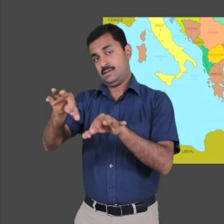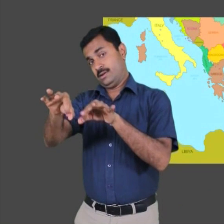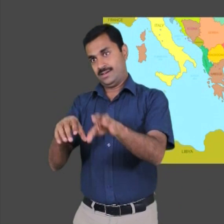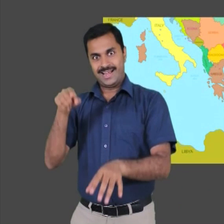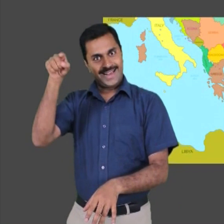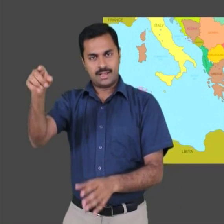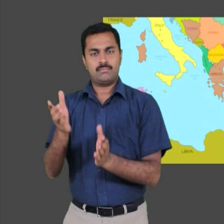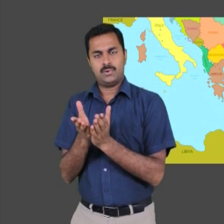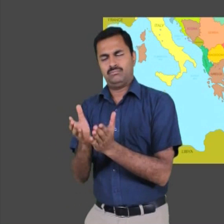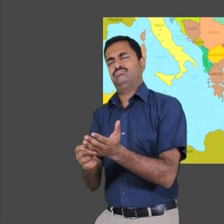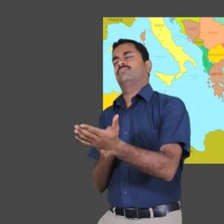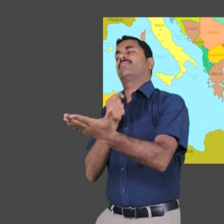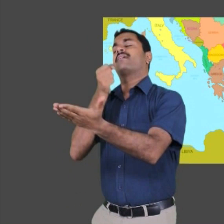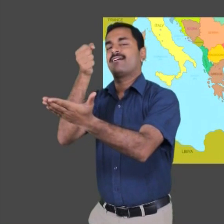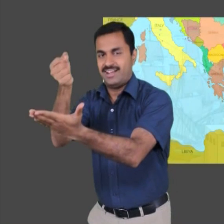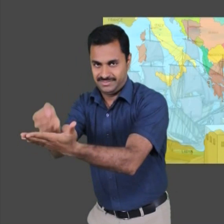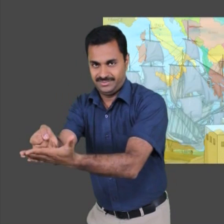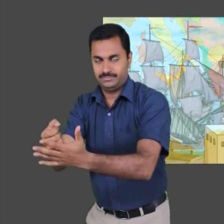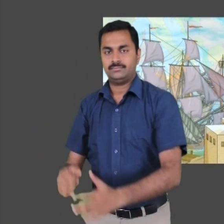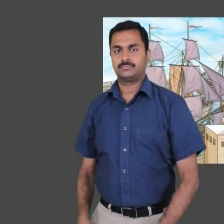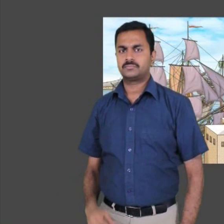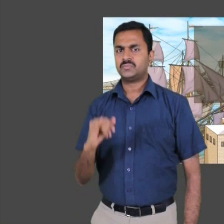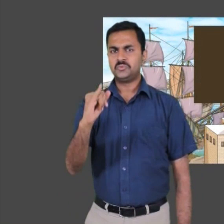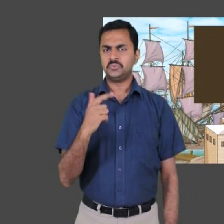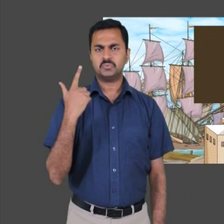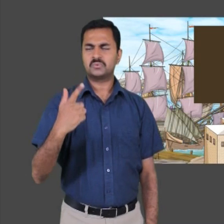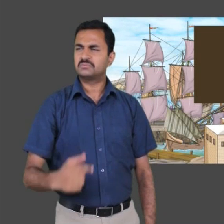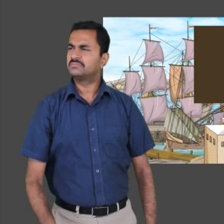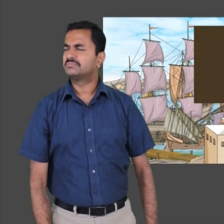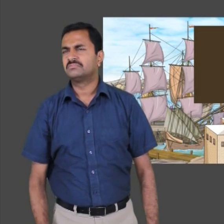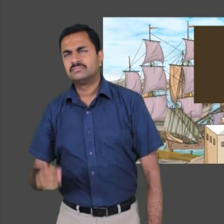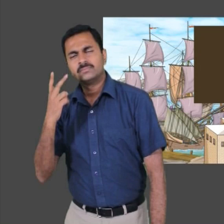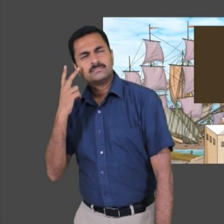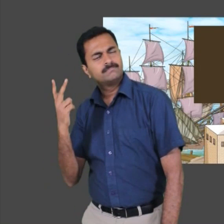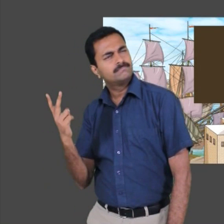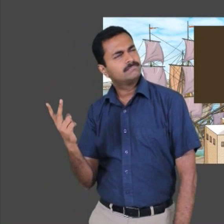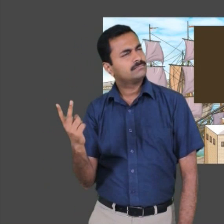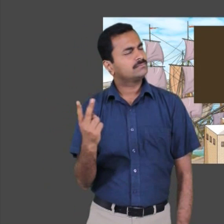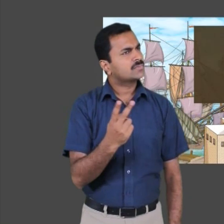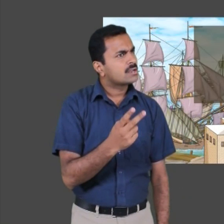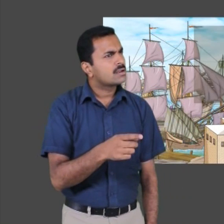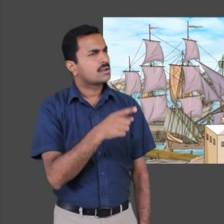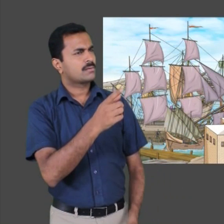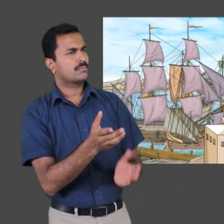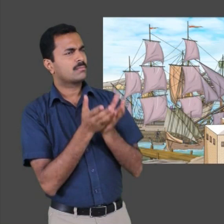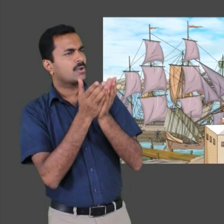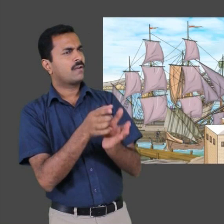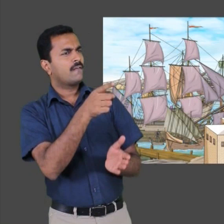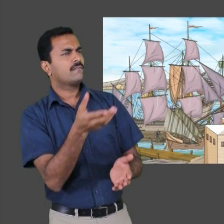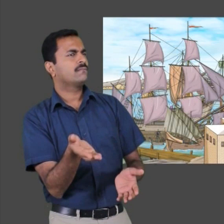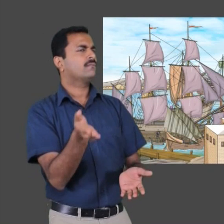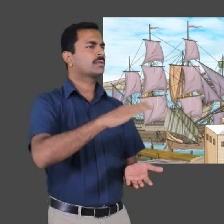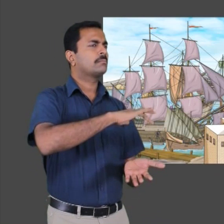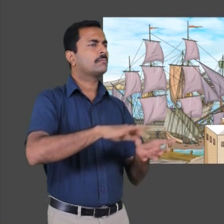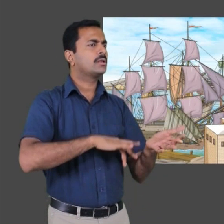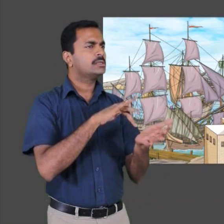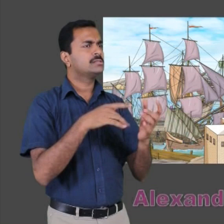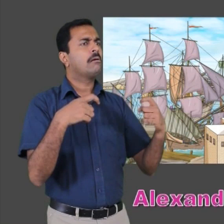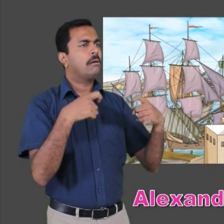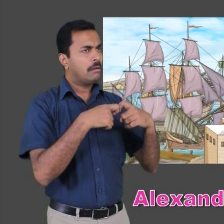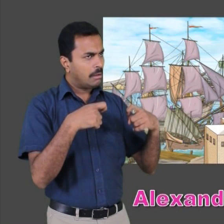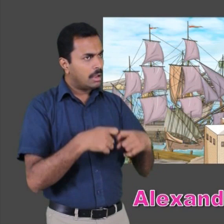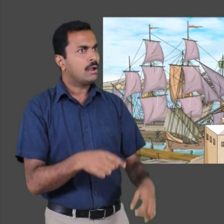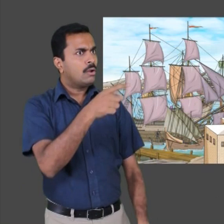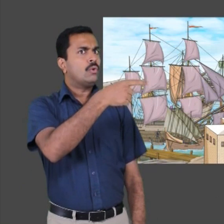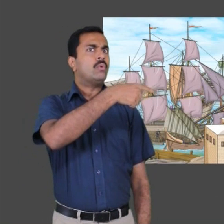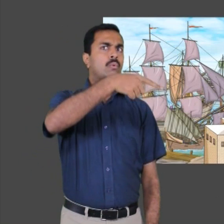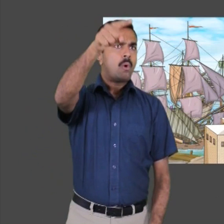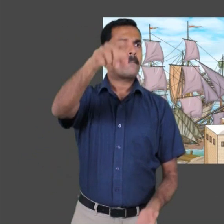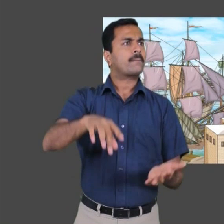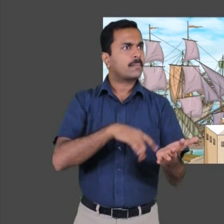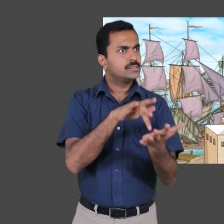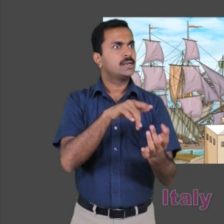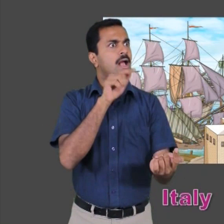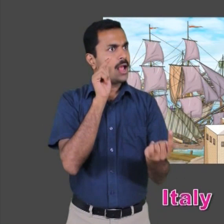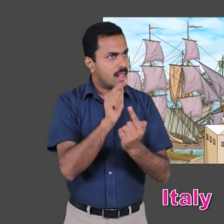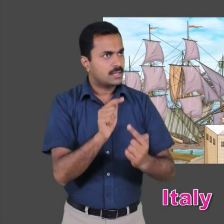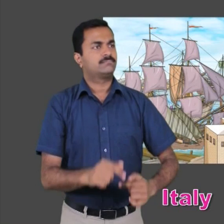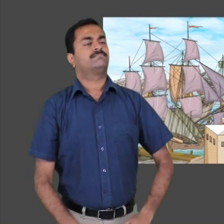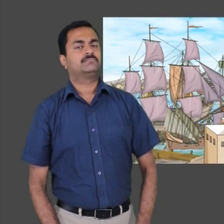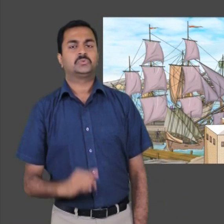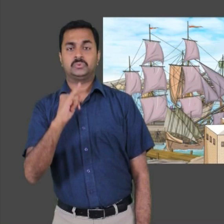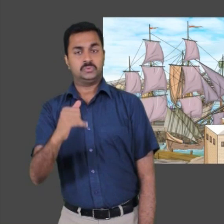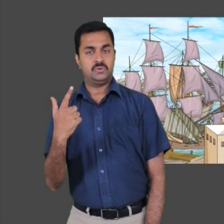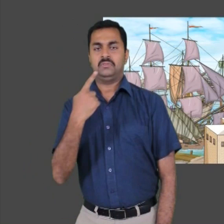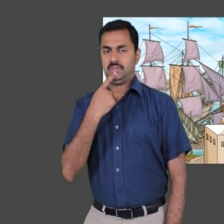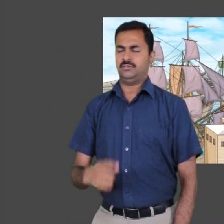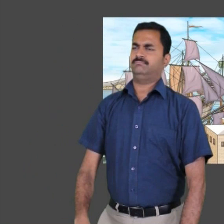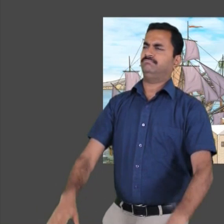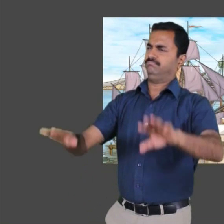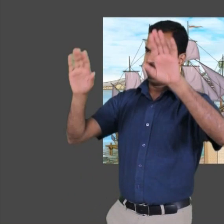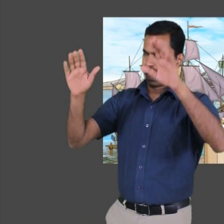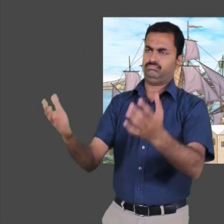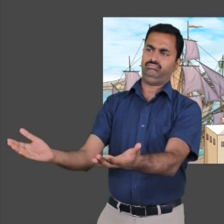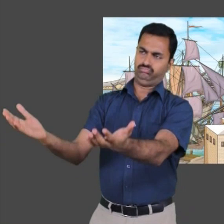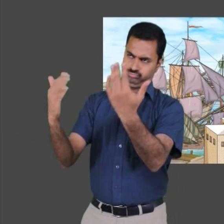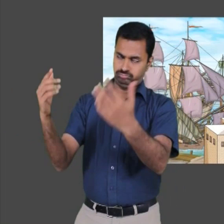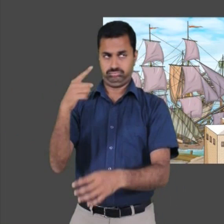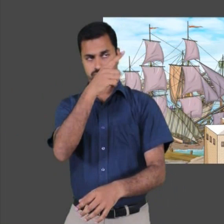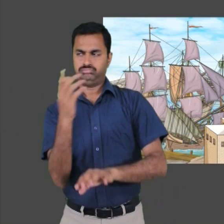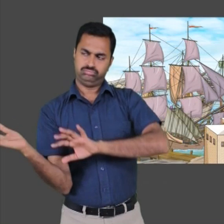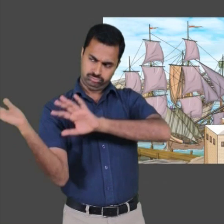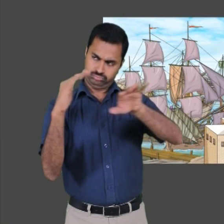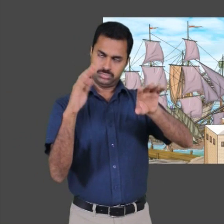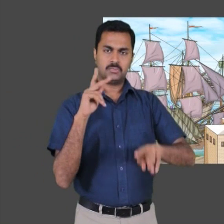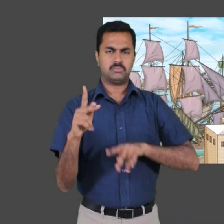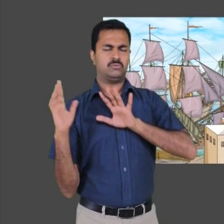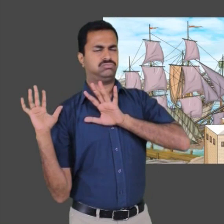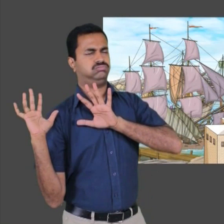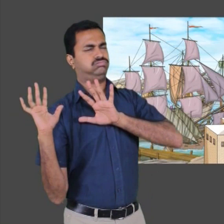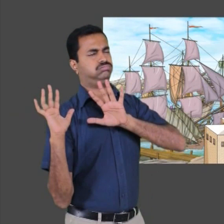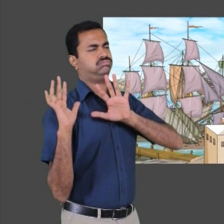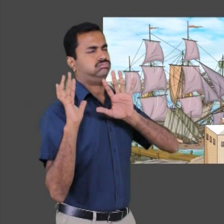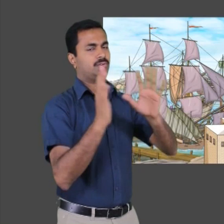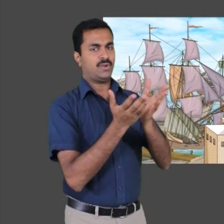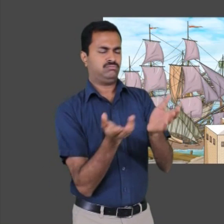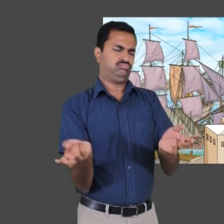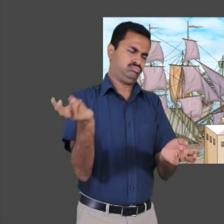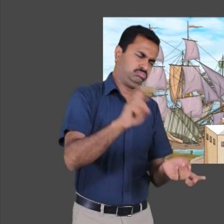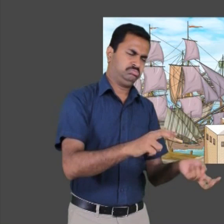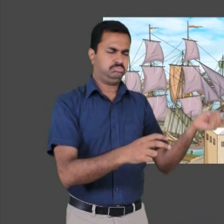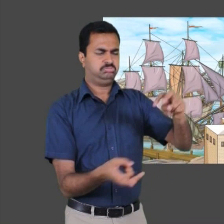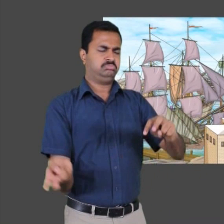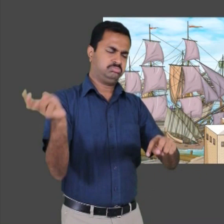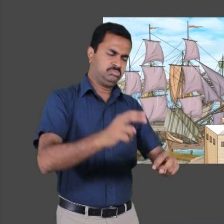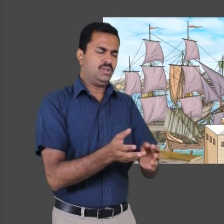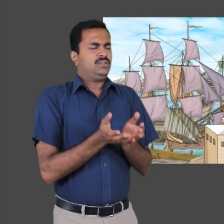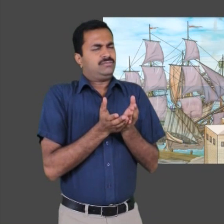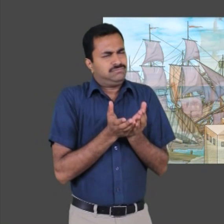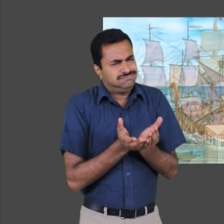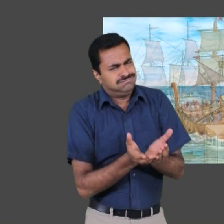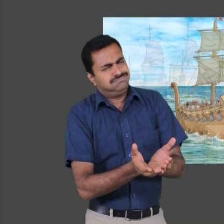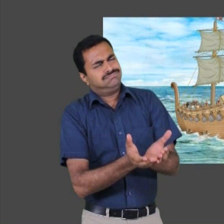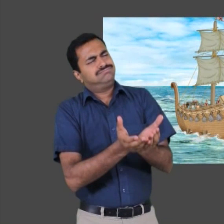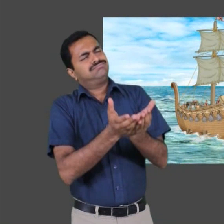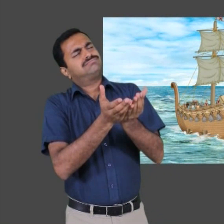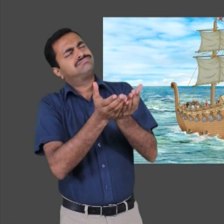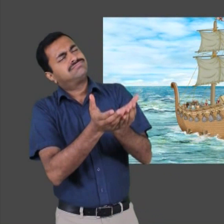There the centurion found an Alexandrian ship sailing for Italy and put us on board.